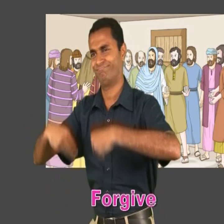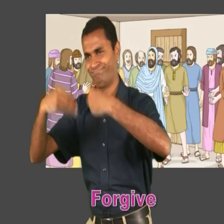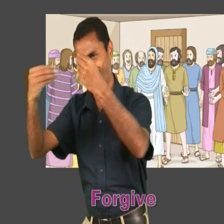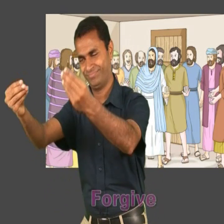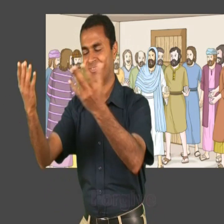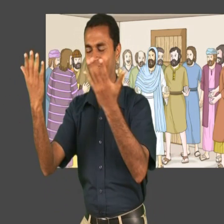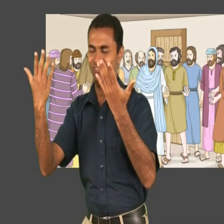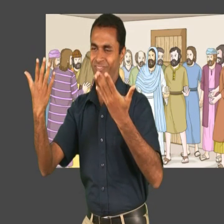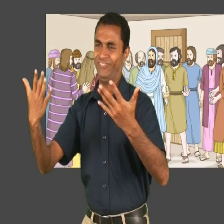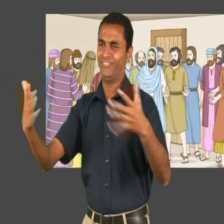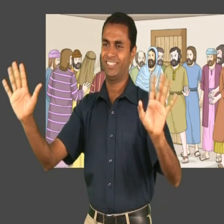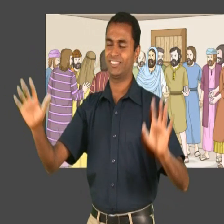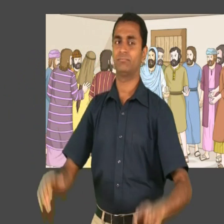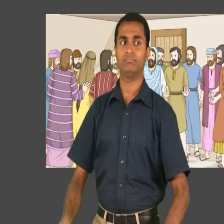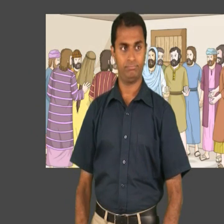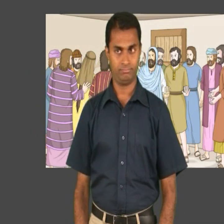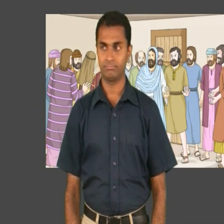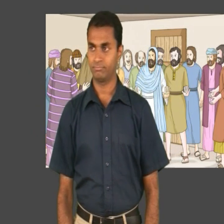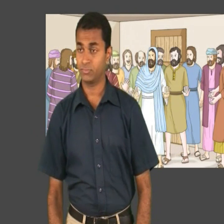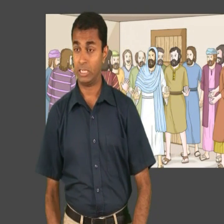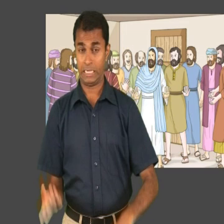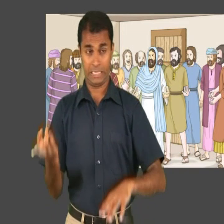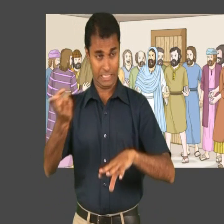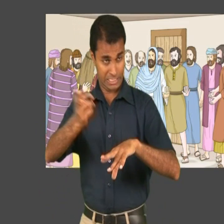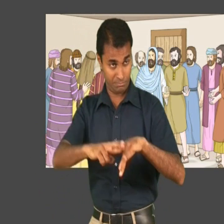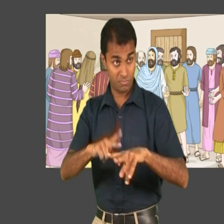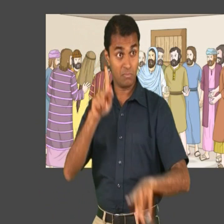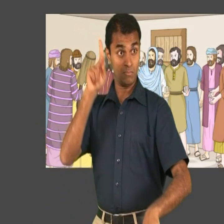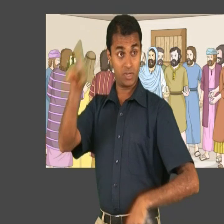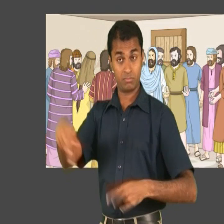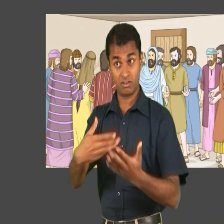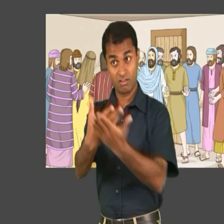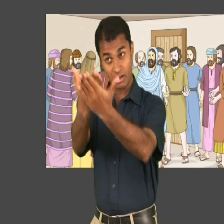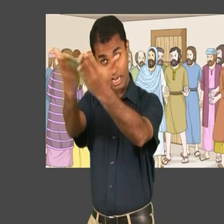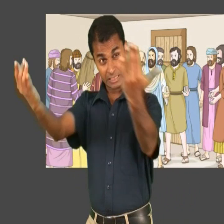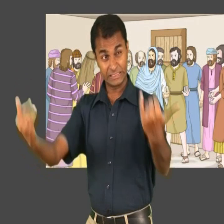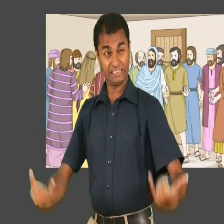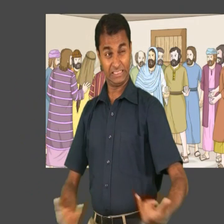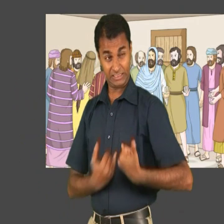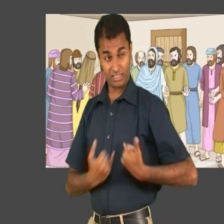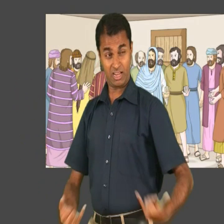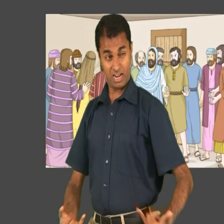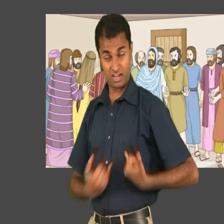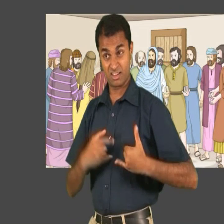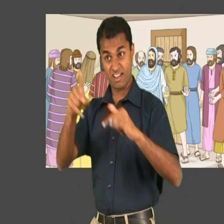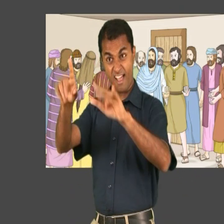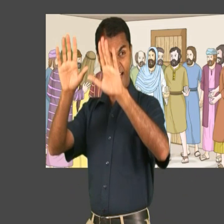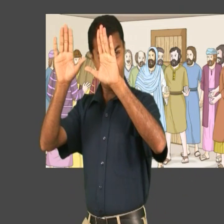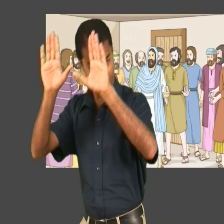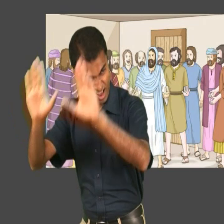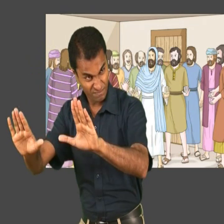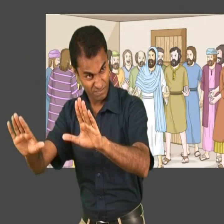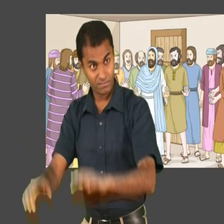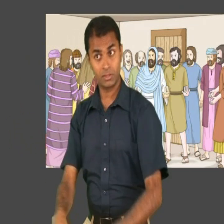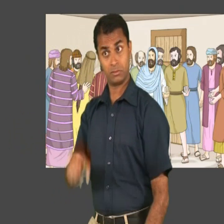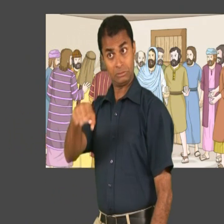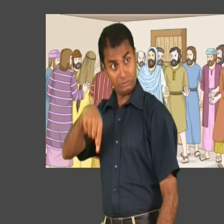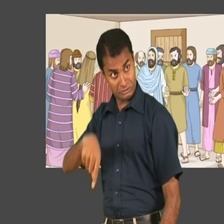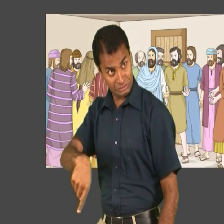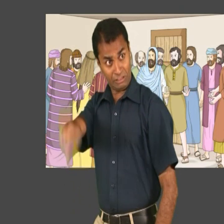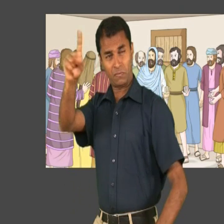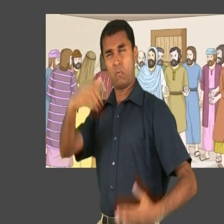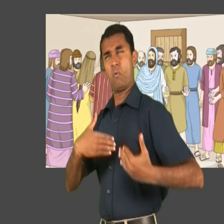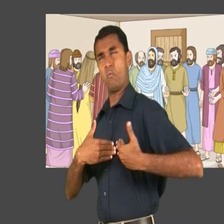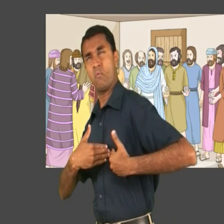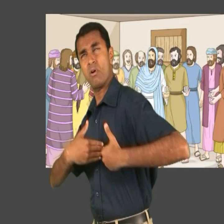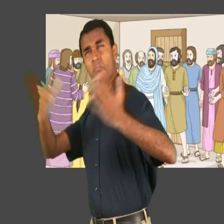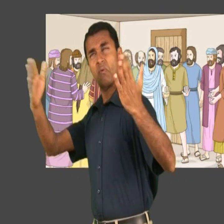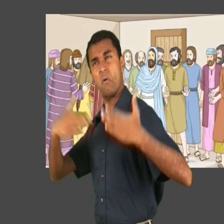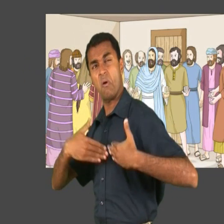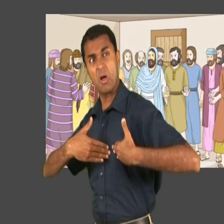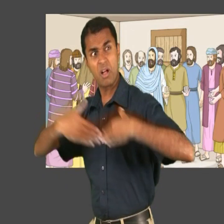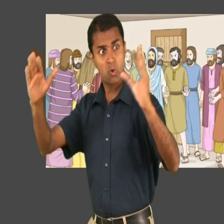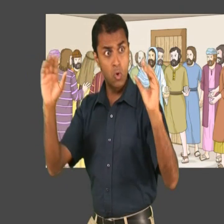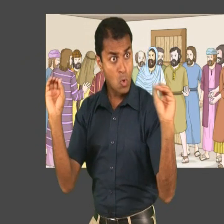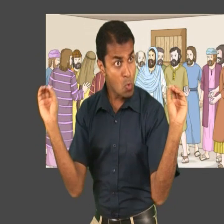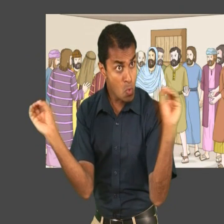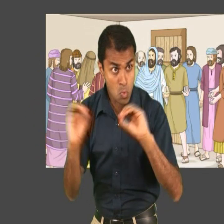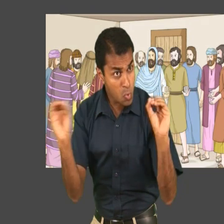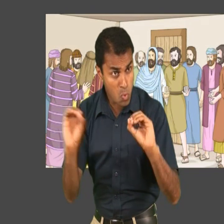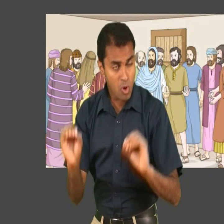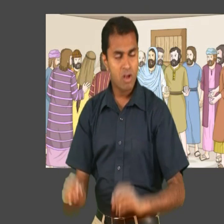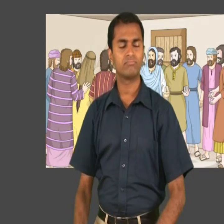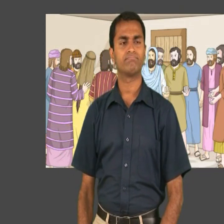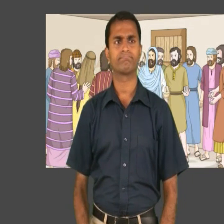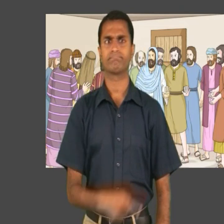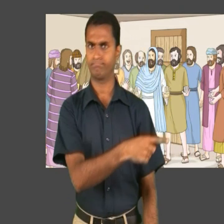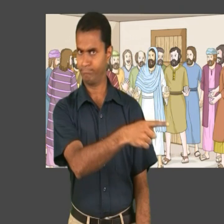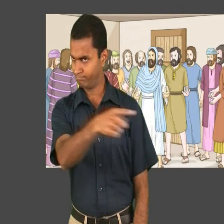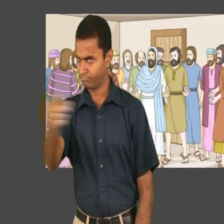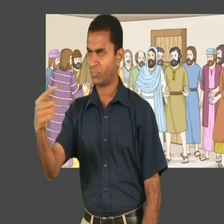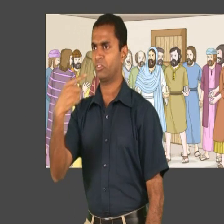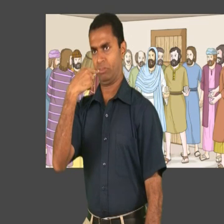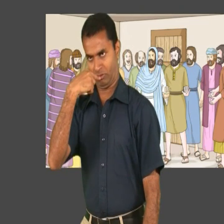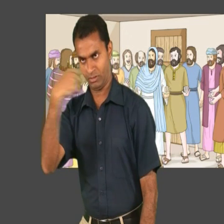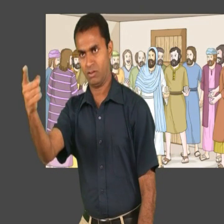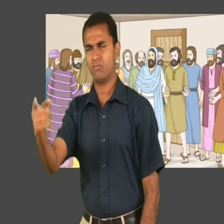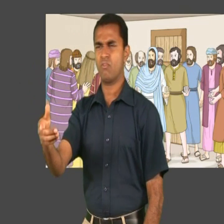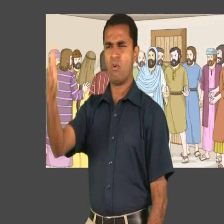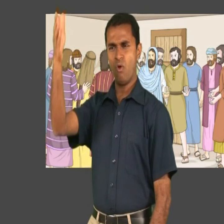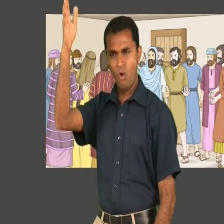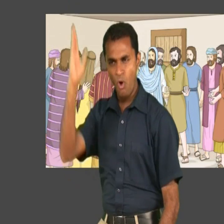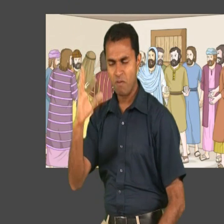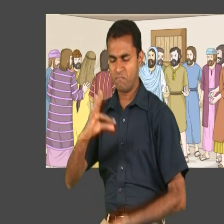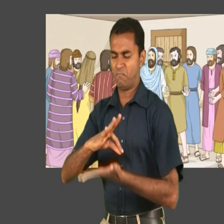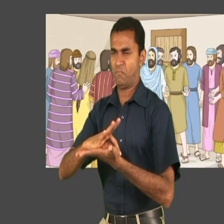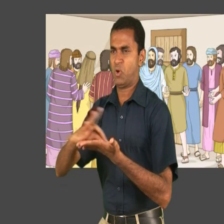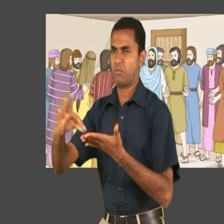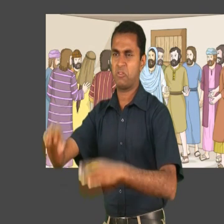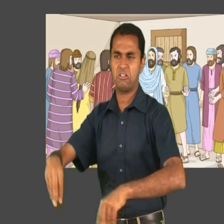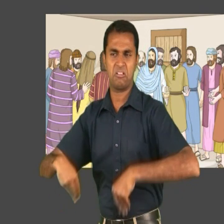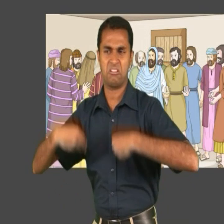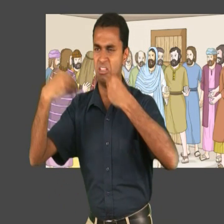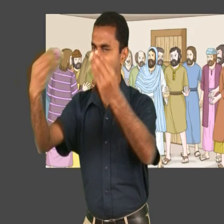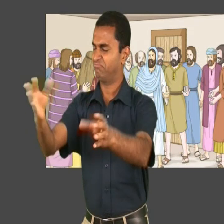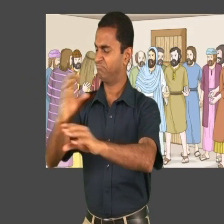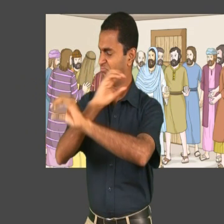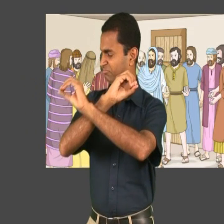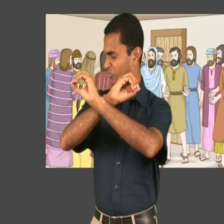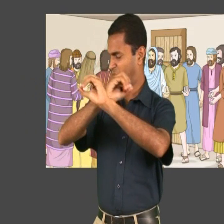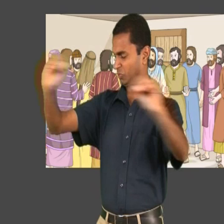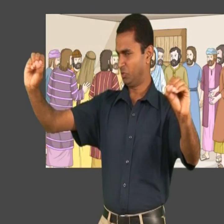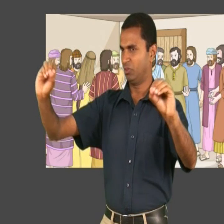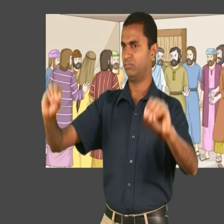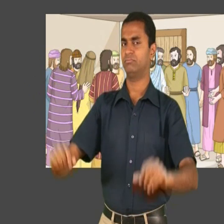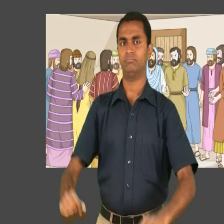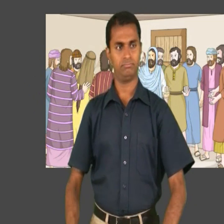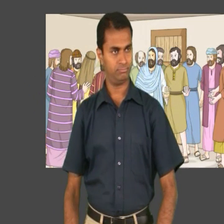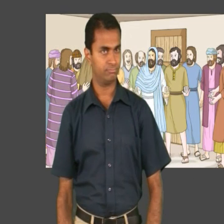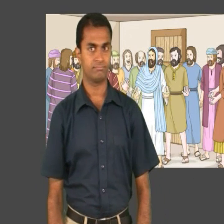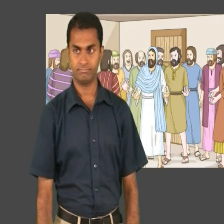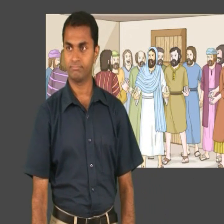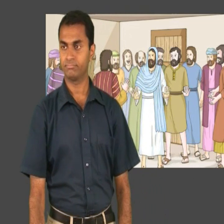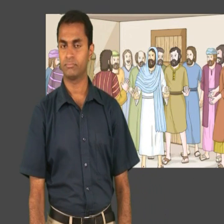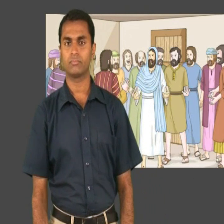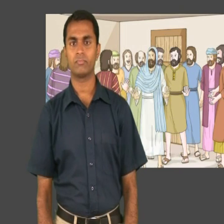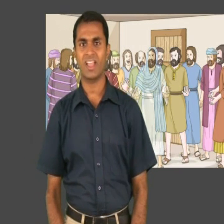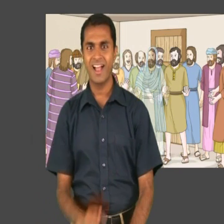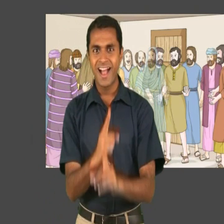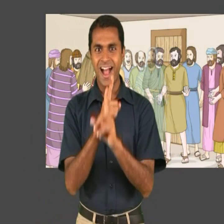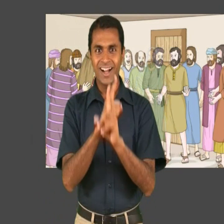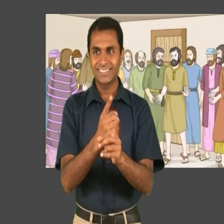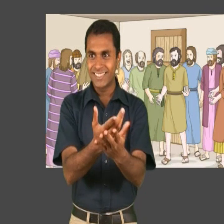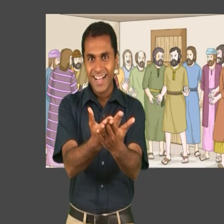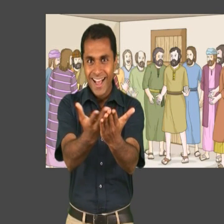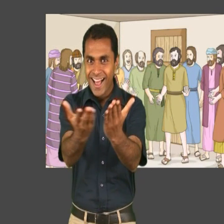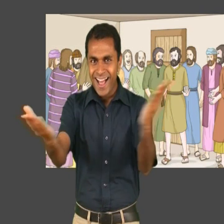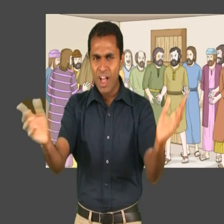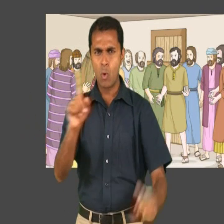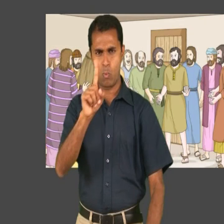if you withhold forgiveness from anyone, it is withheld.”